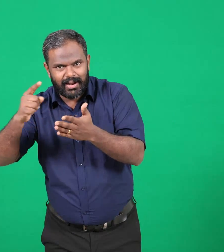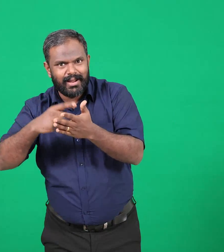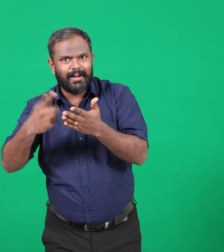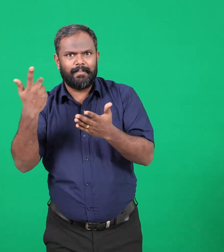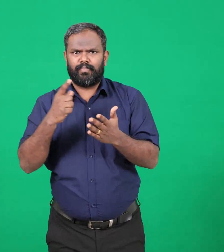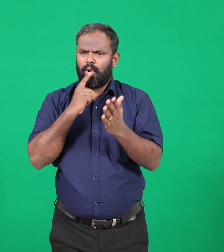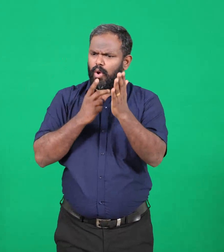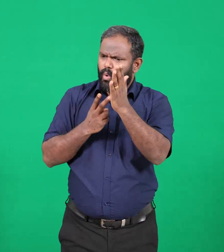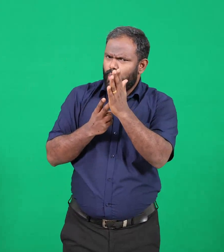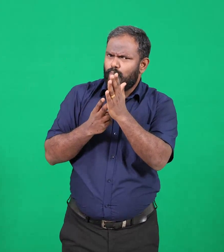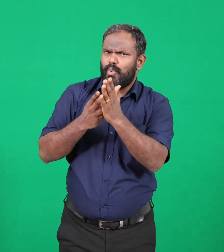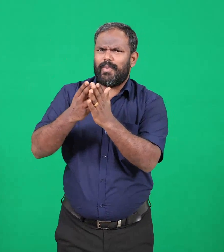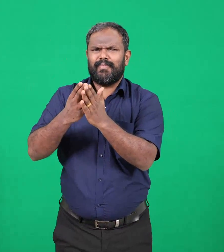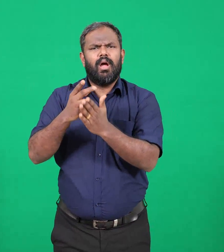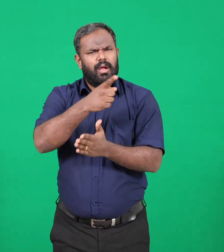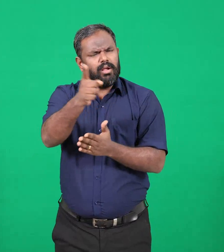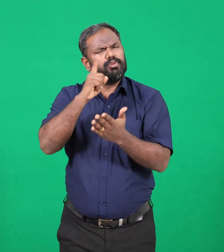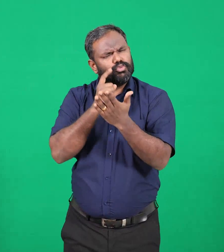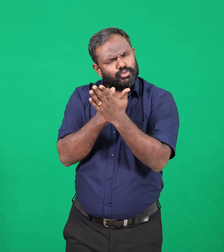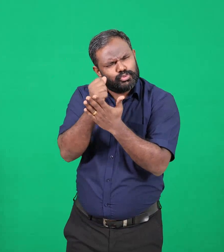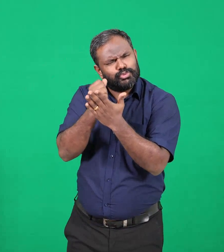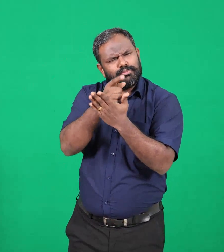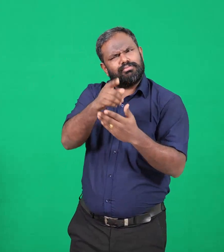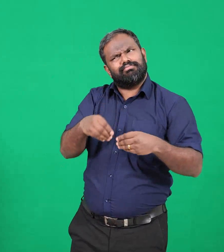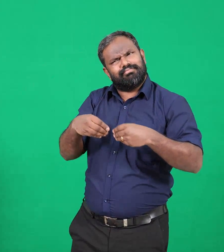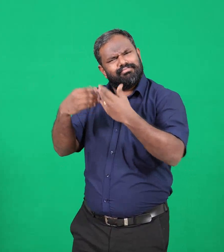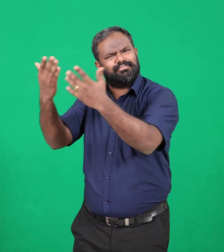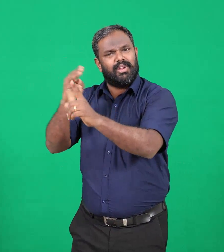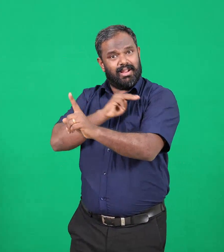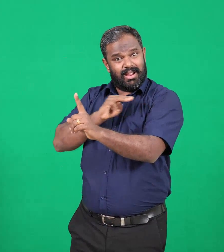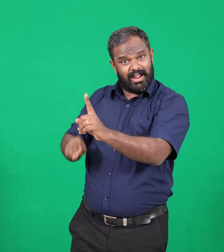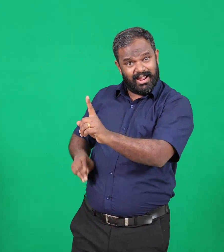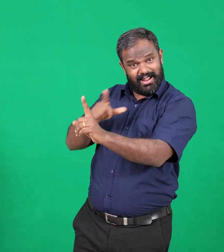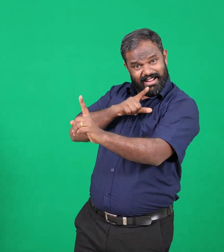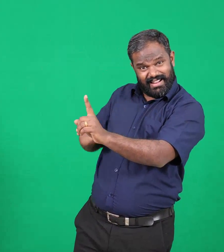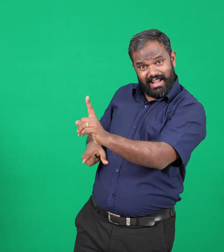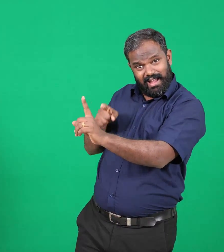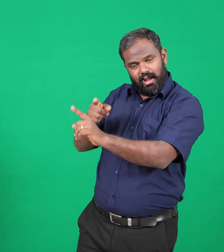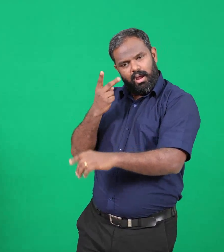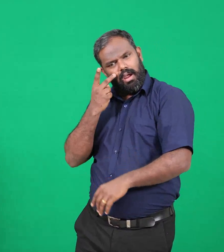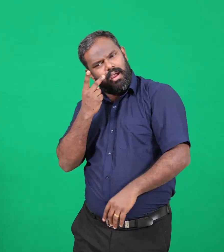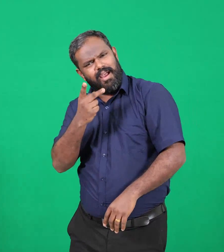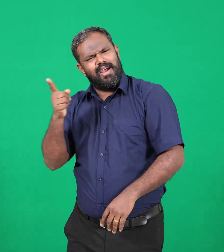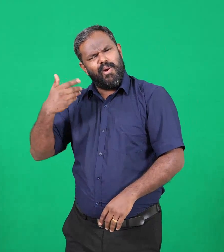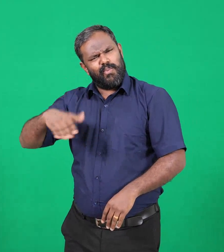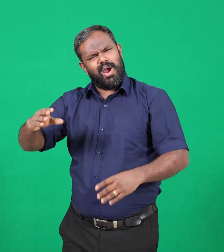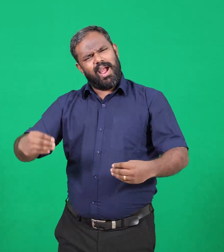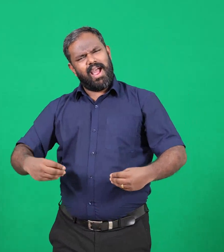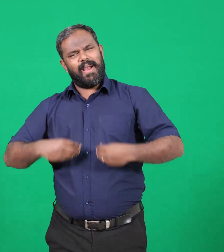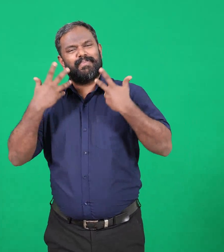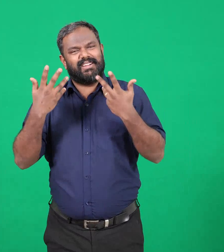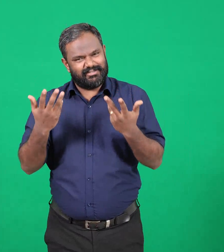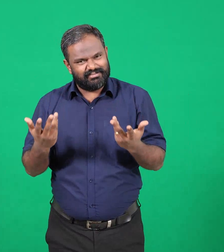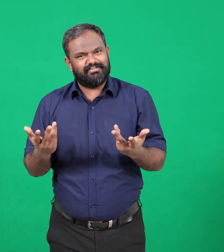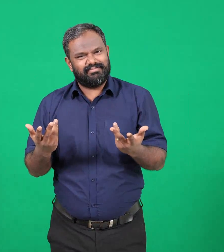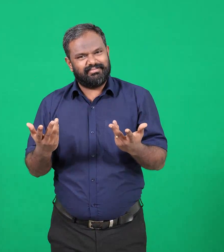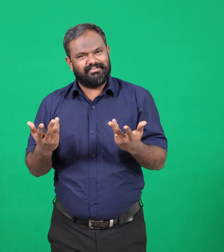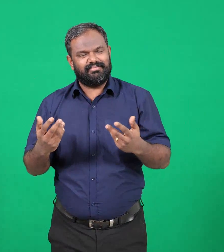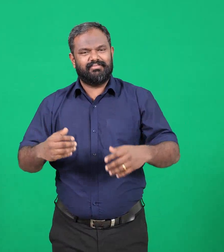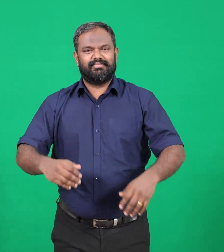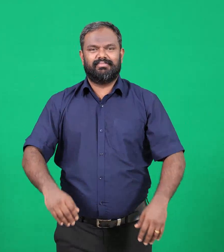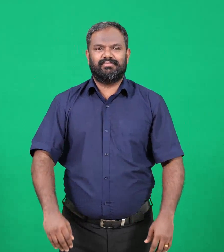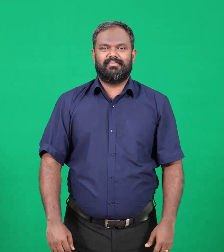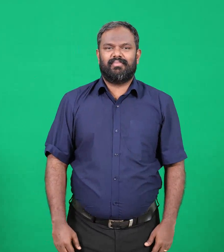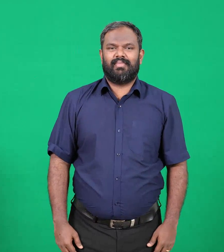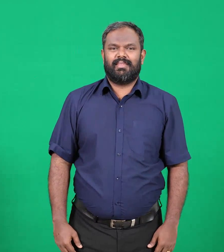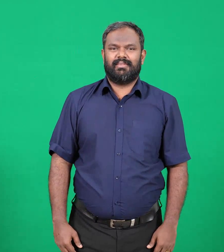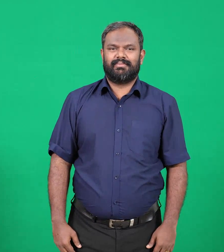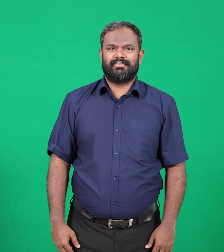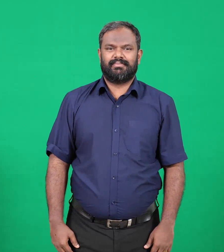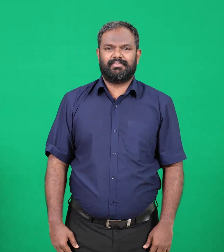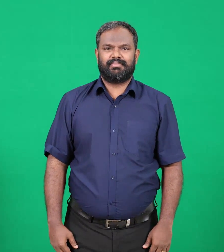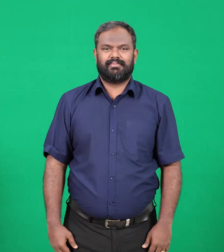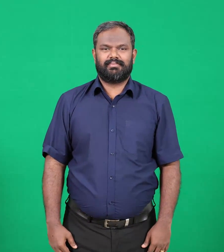Test and prove what pleases the Lord.